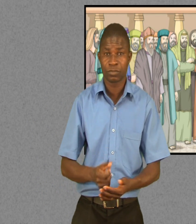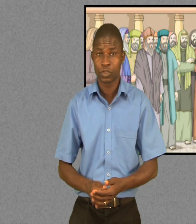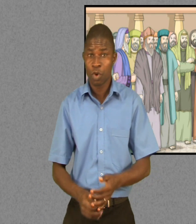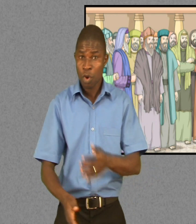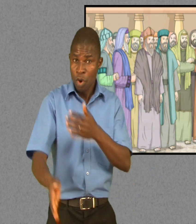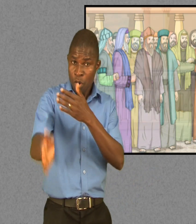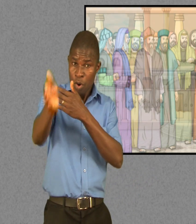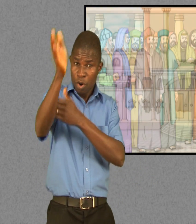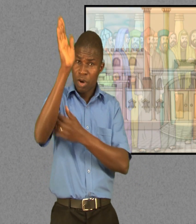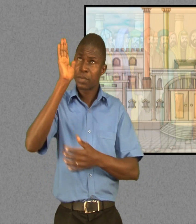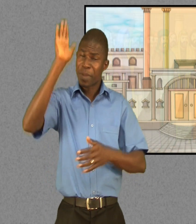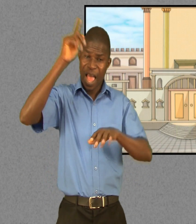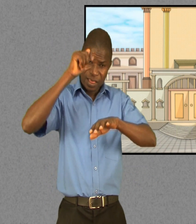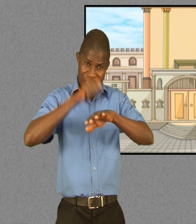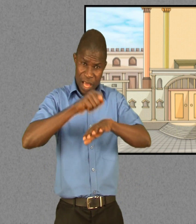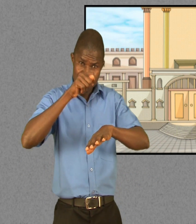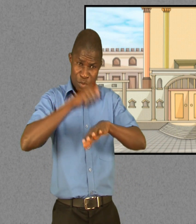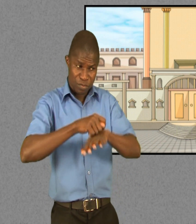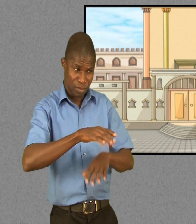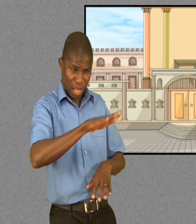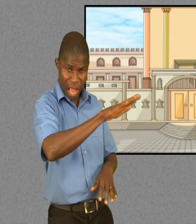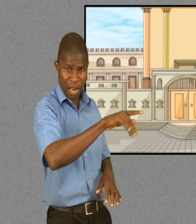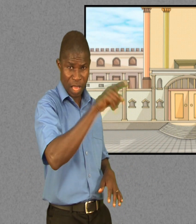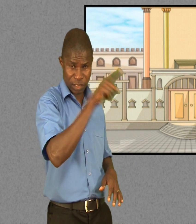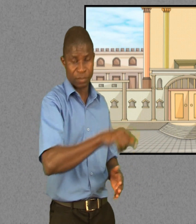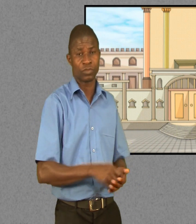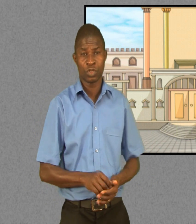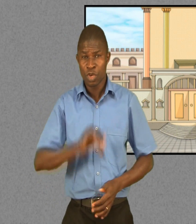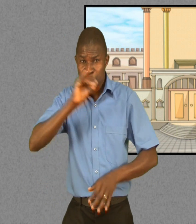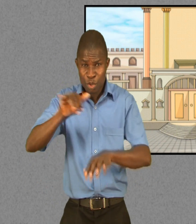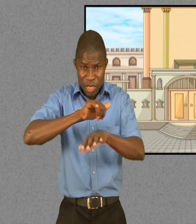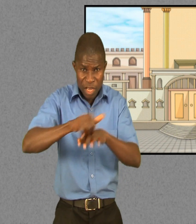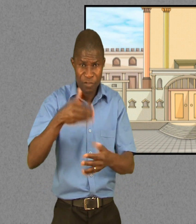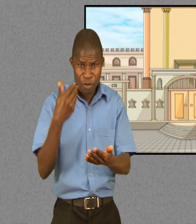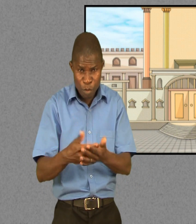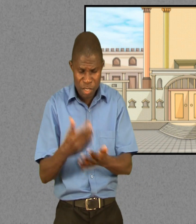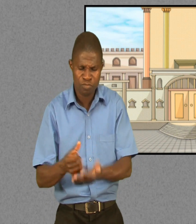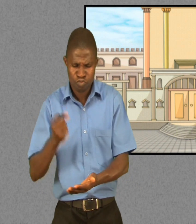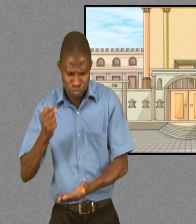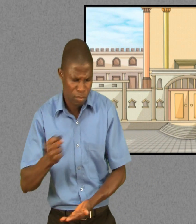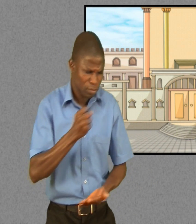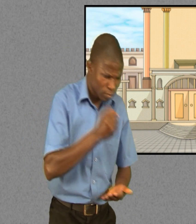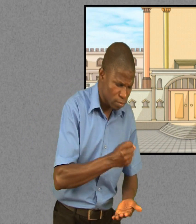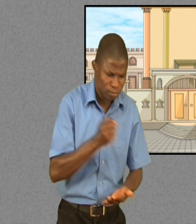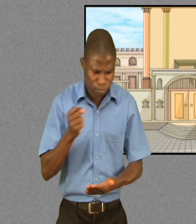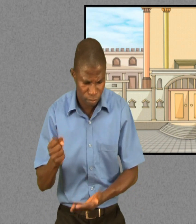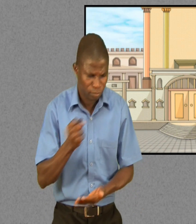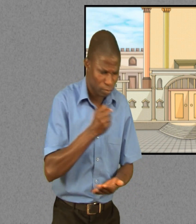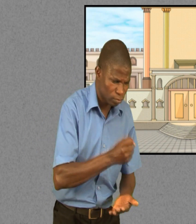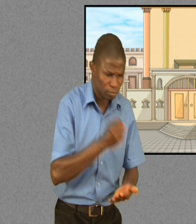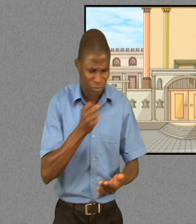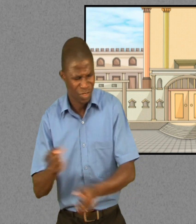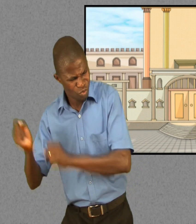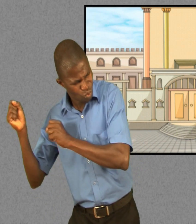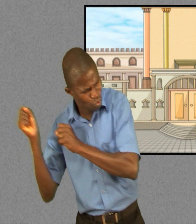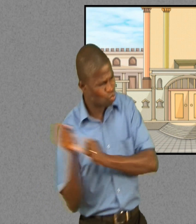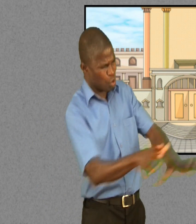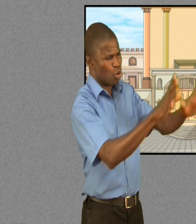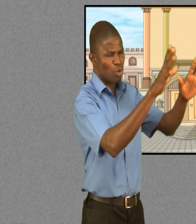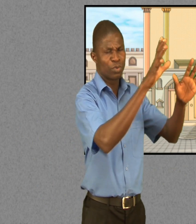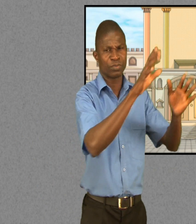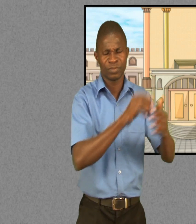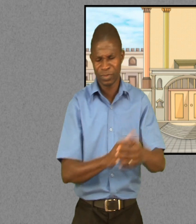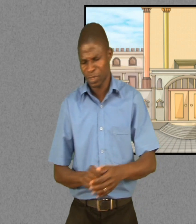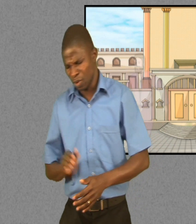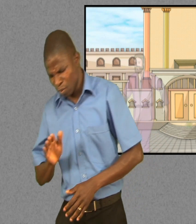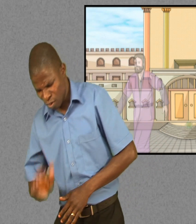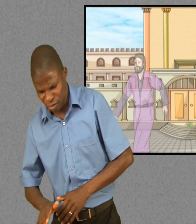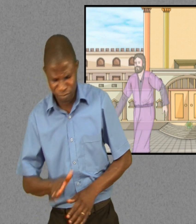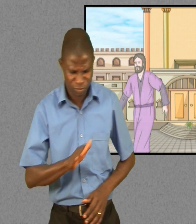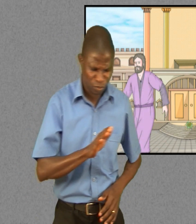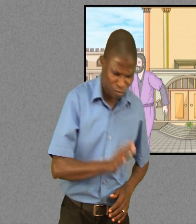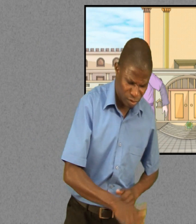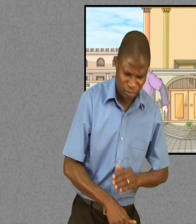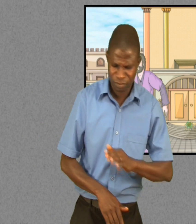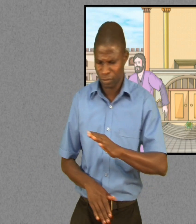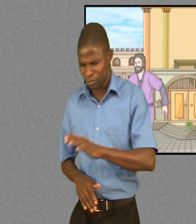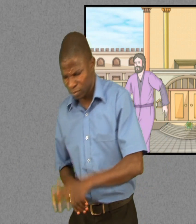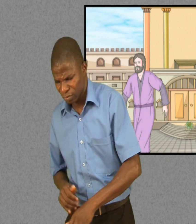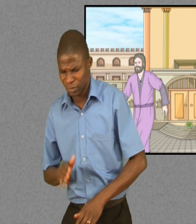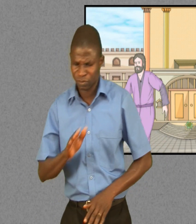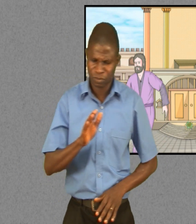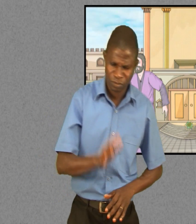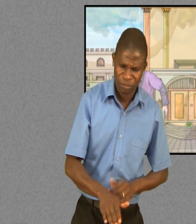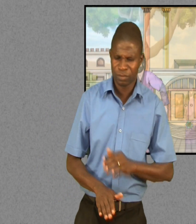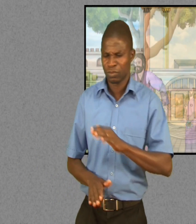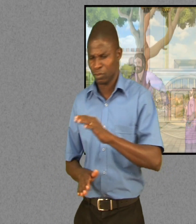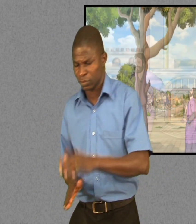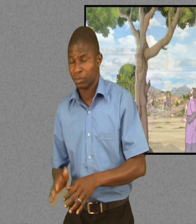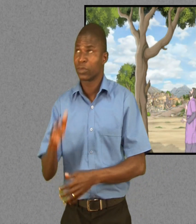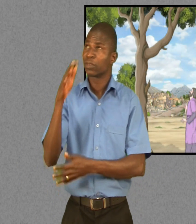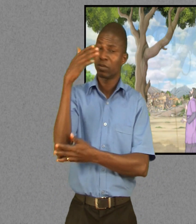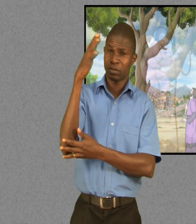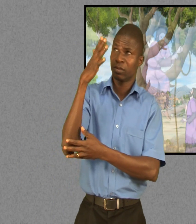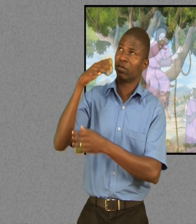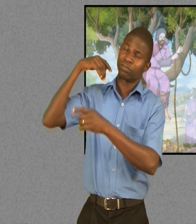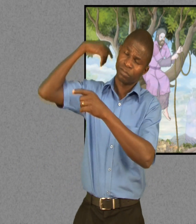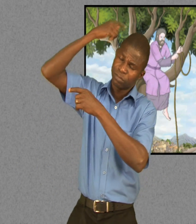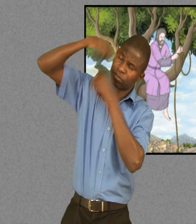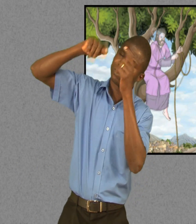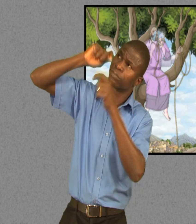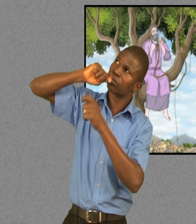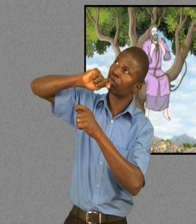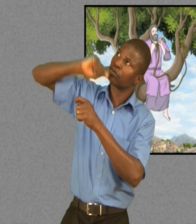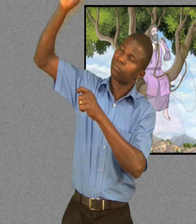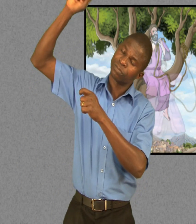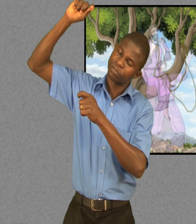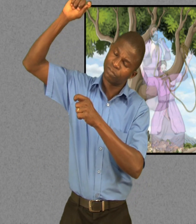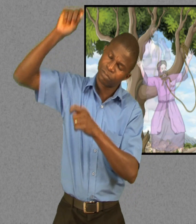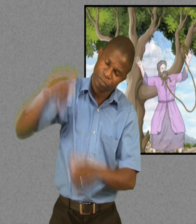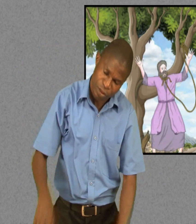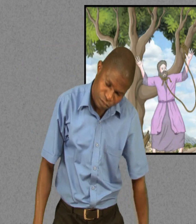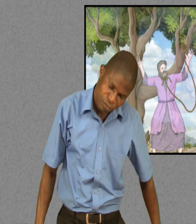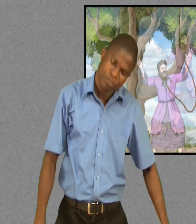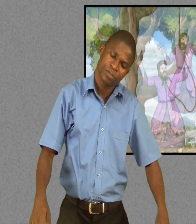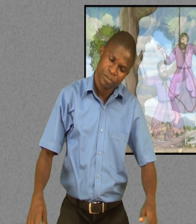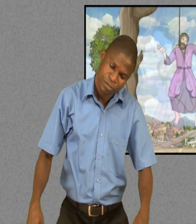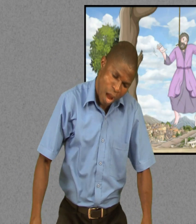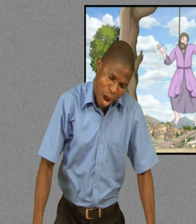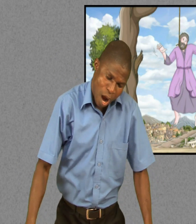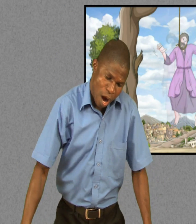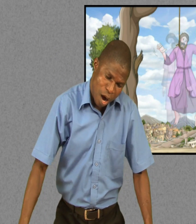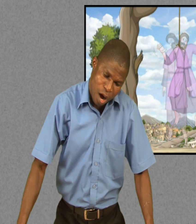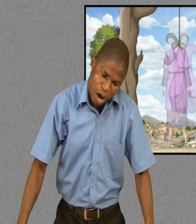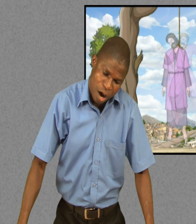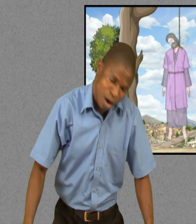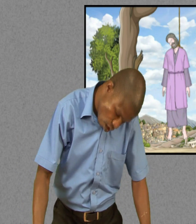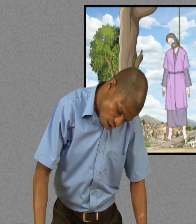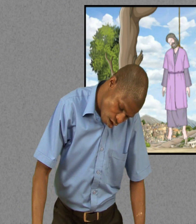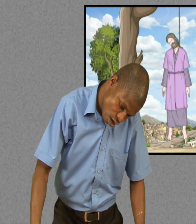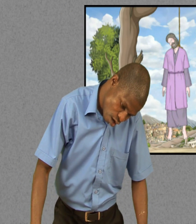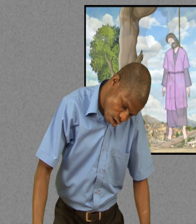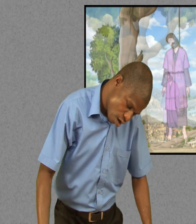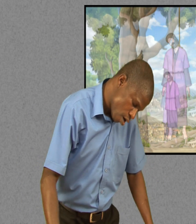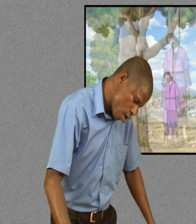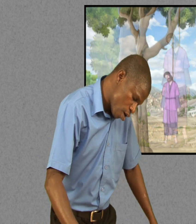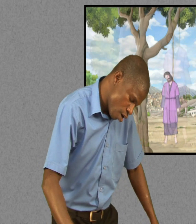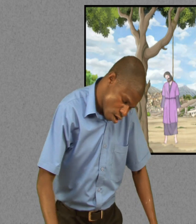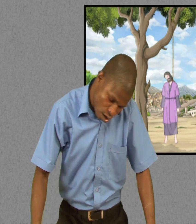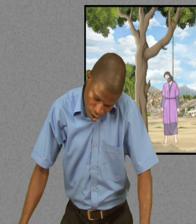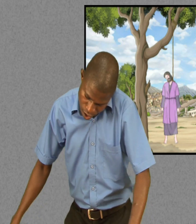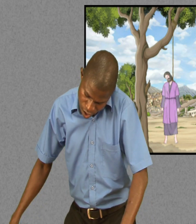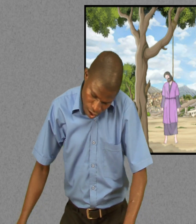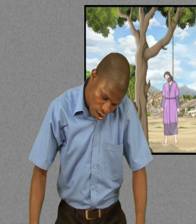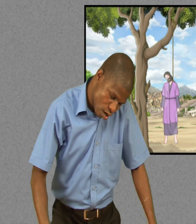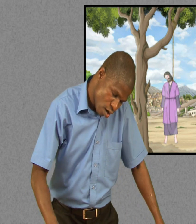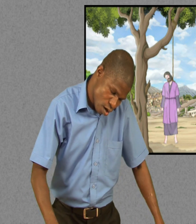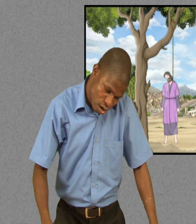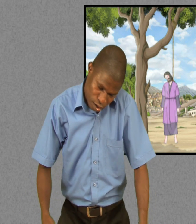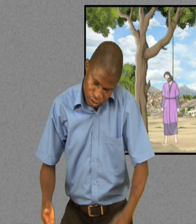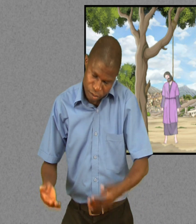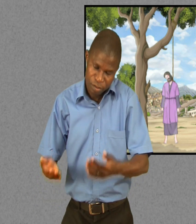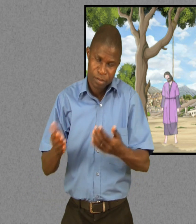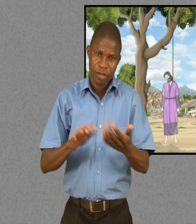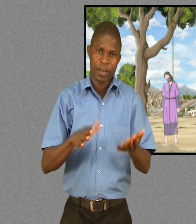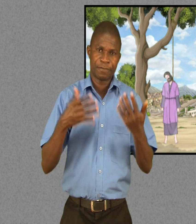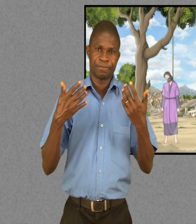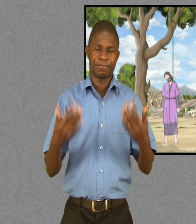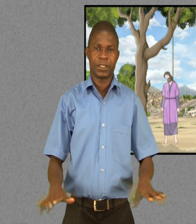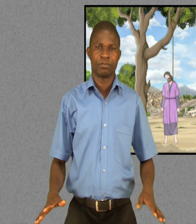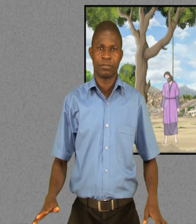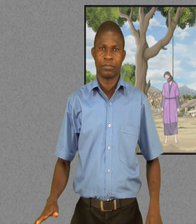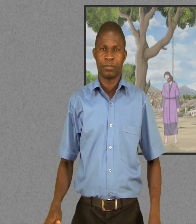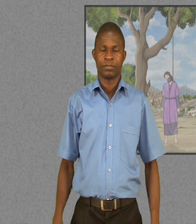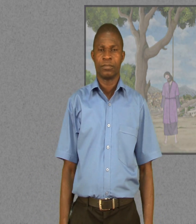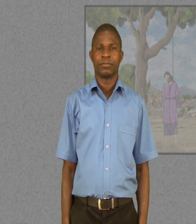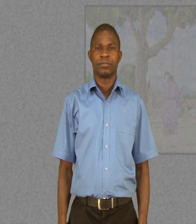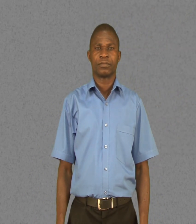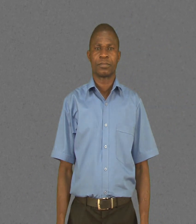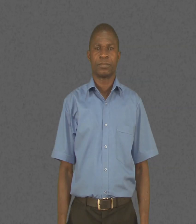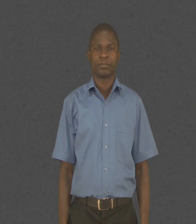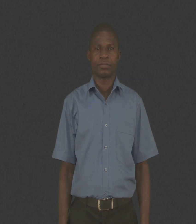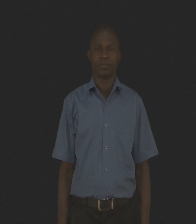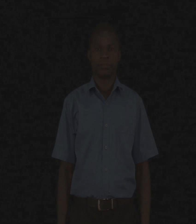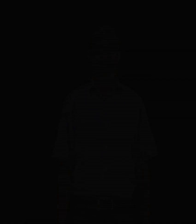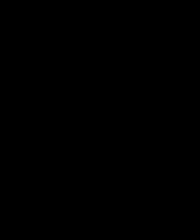So Judas threw the silver into the temple and left. Then he went away and hanged himself.